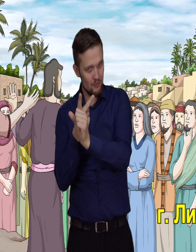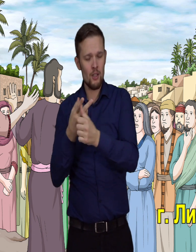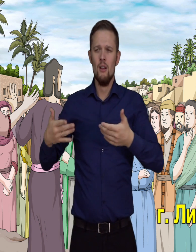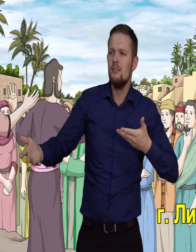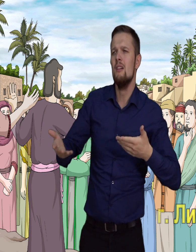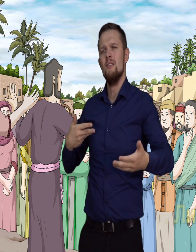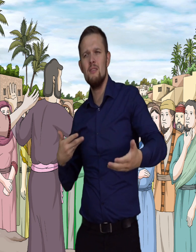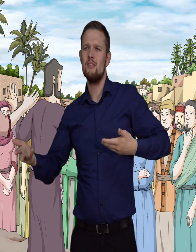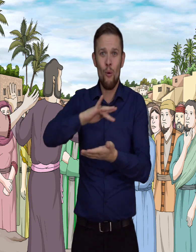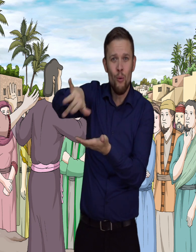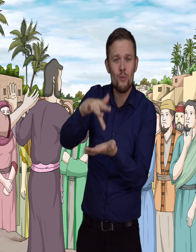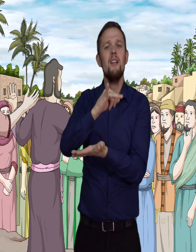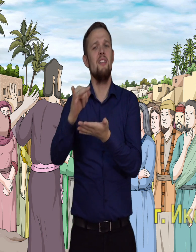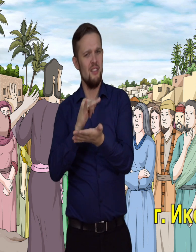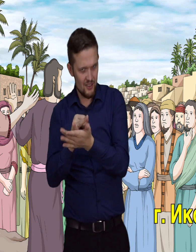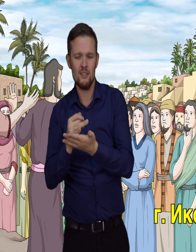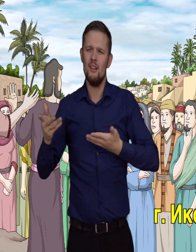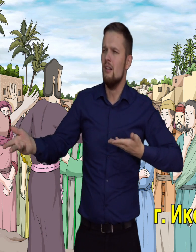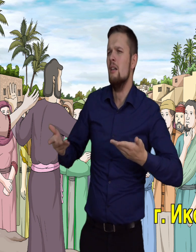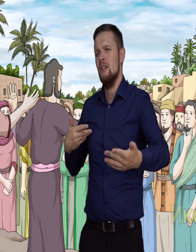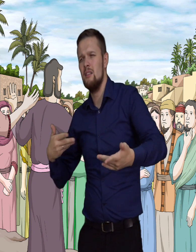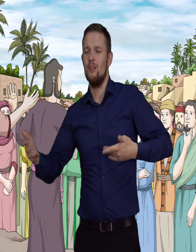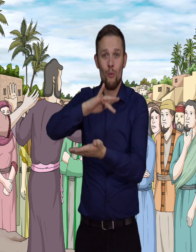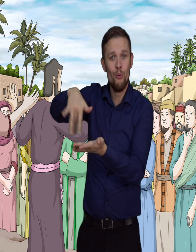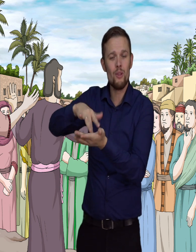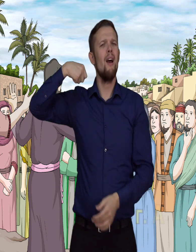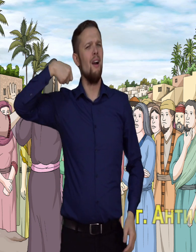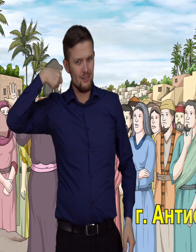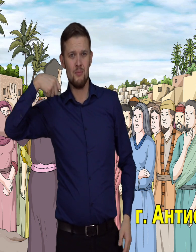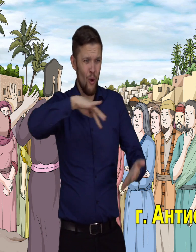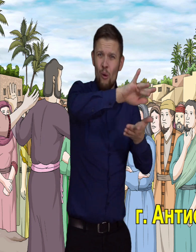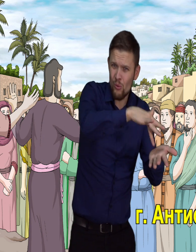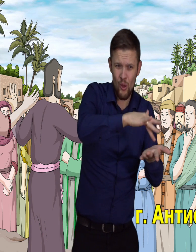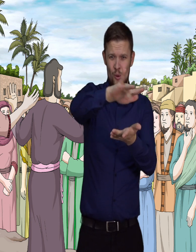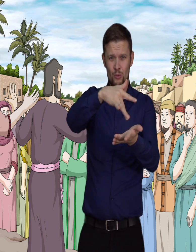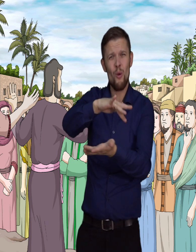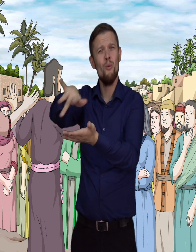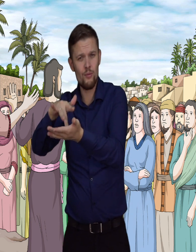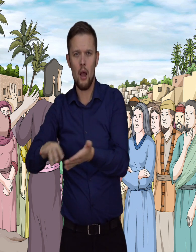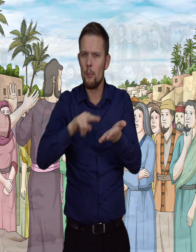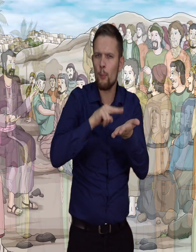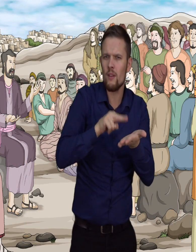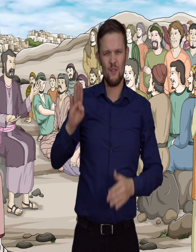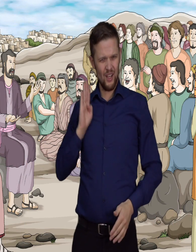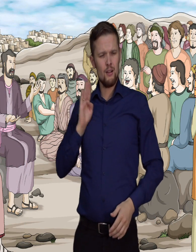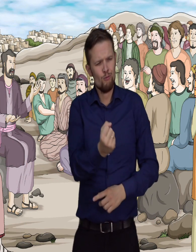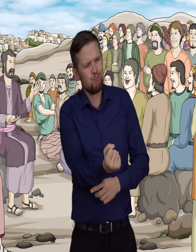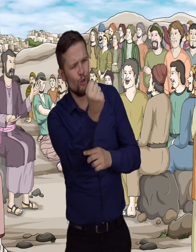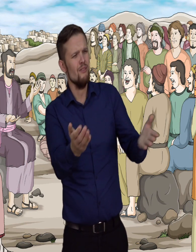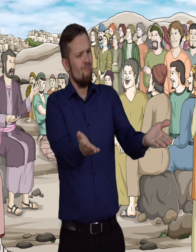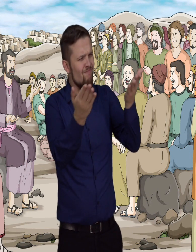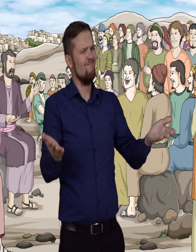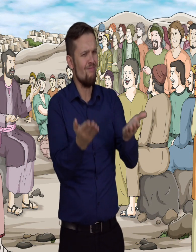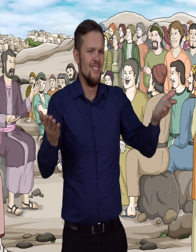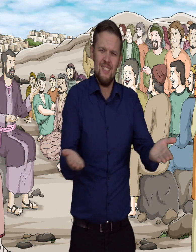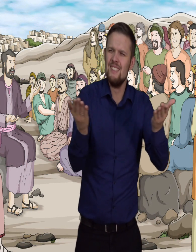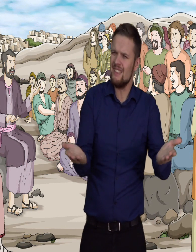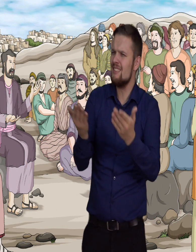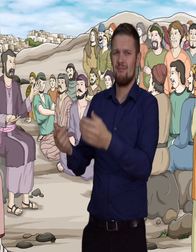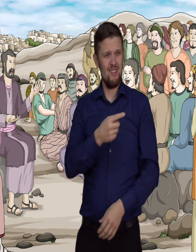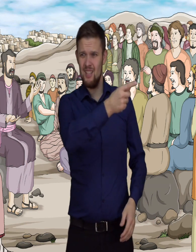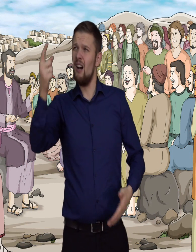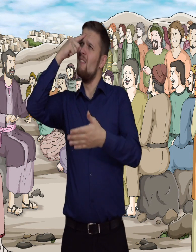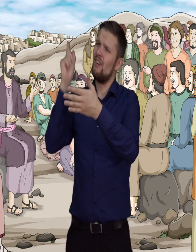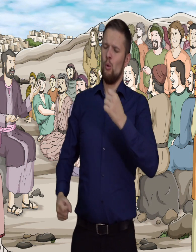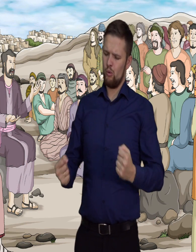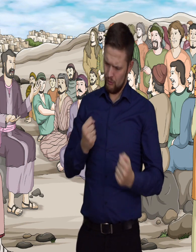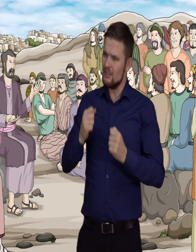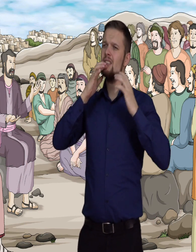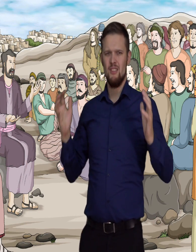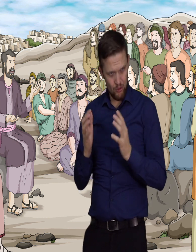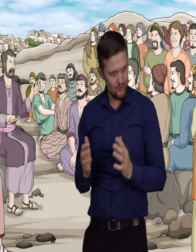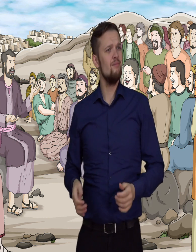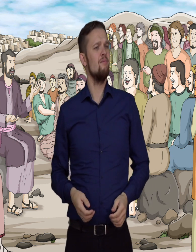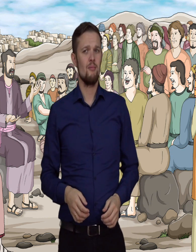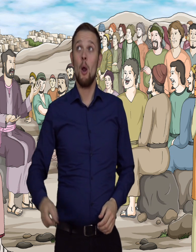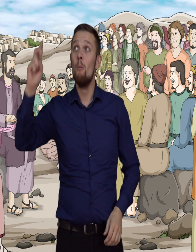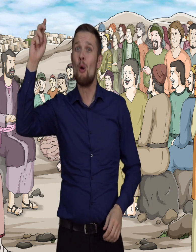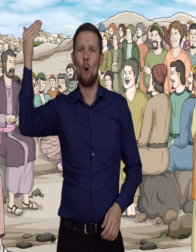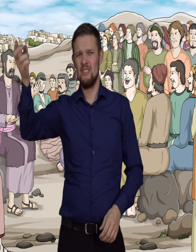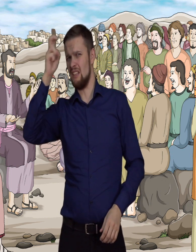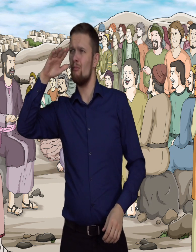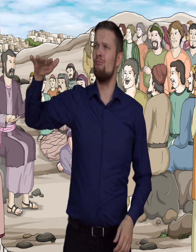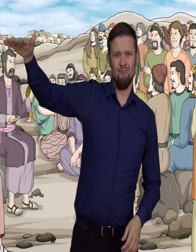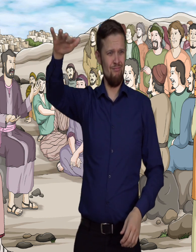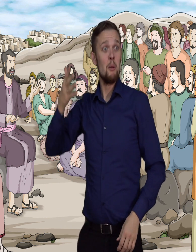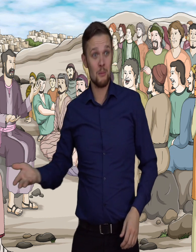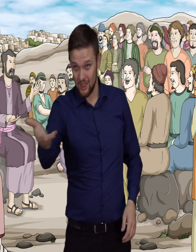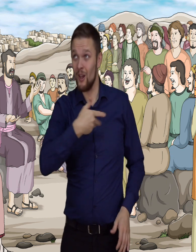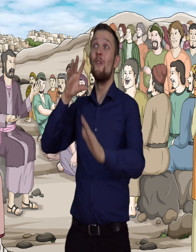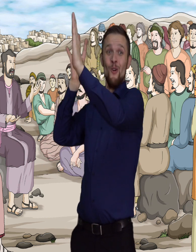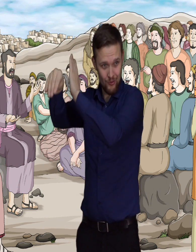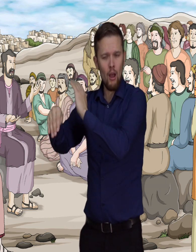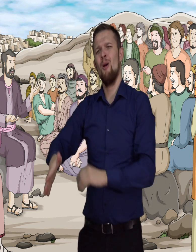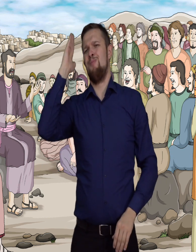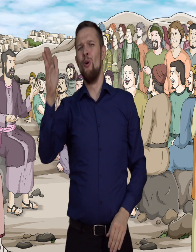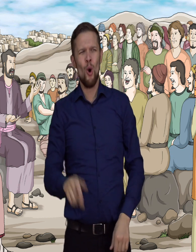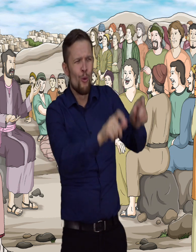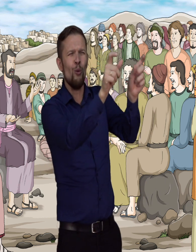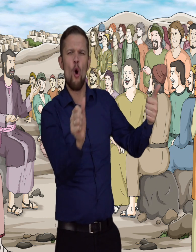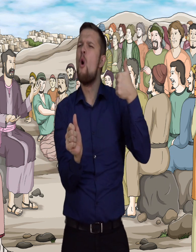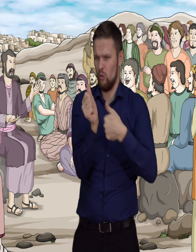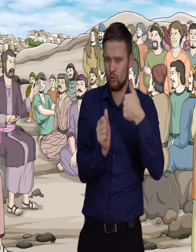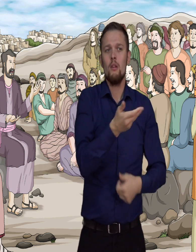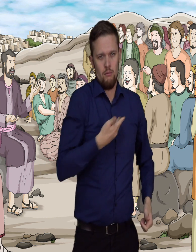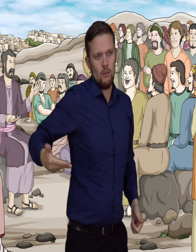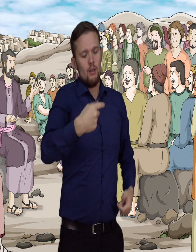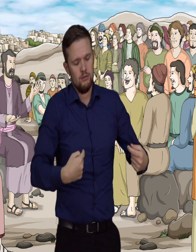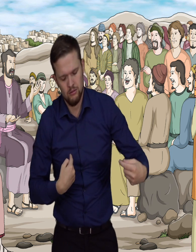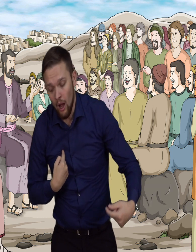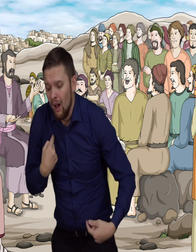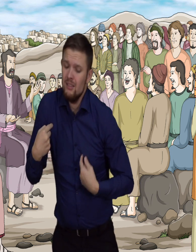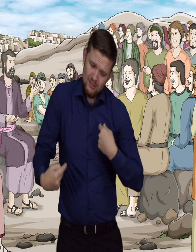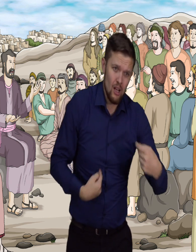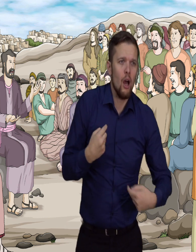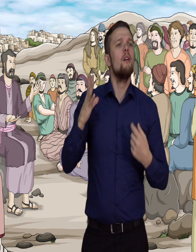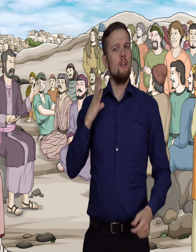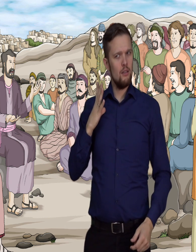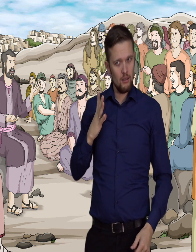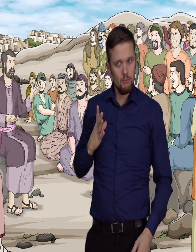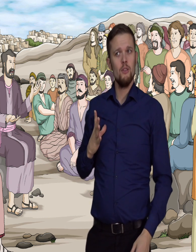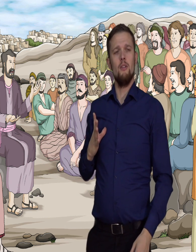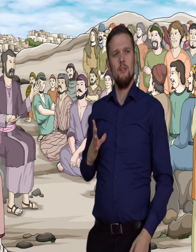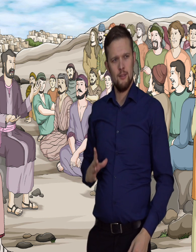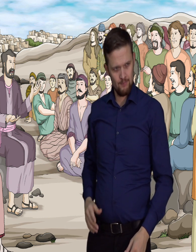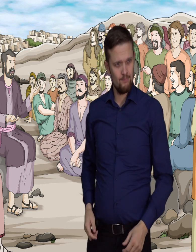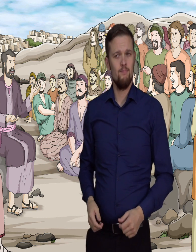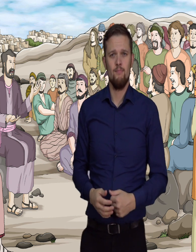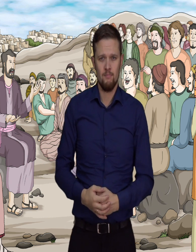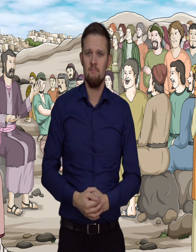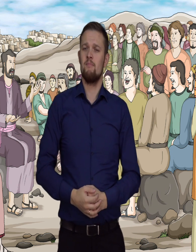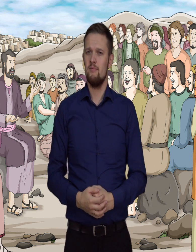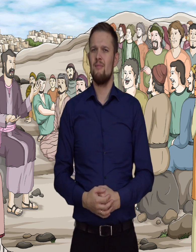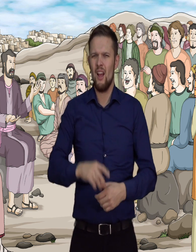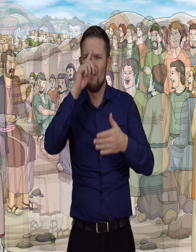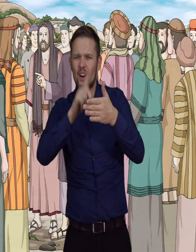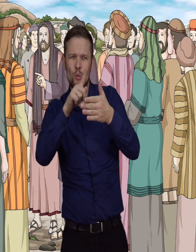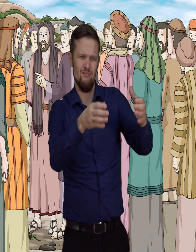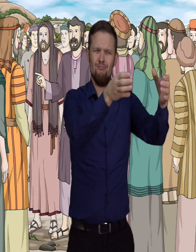Then they returned to Lystra, Iconium, and Antioch, strengthening the souls of the disciples and encouraging them to continue in the faith.